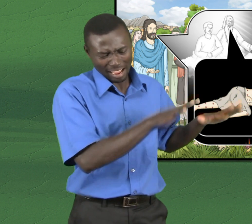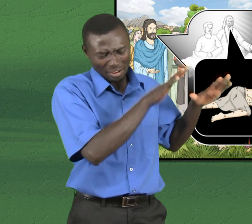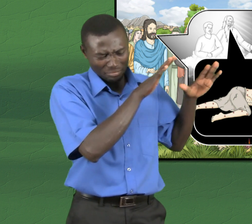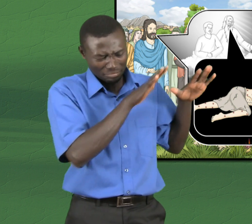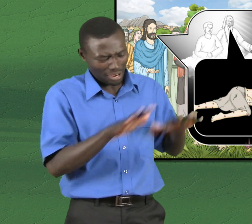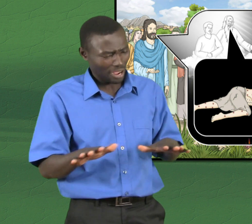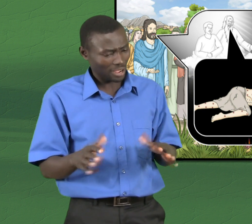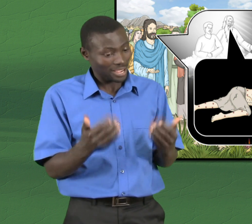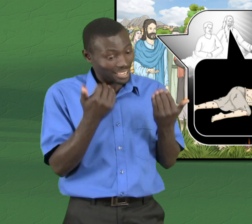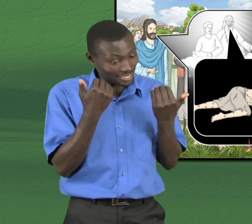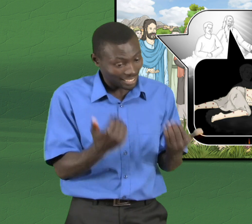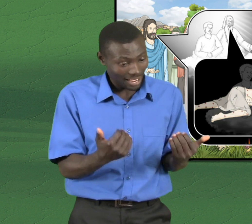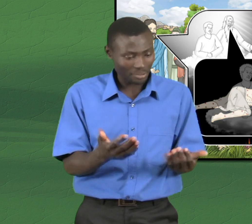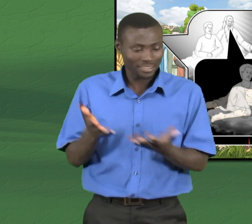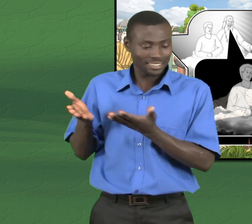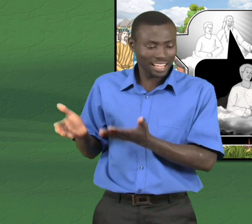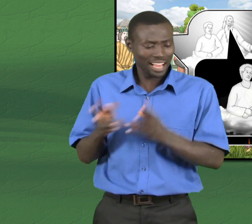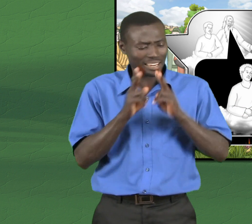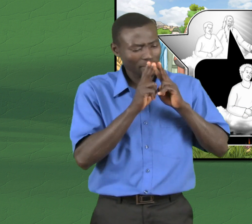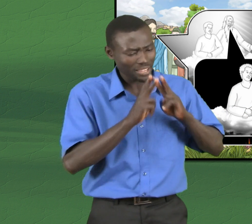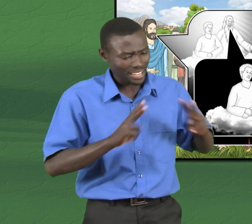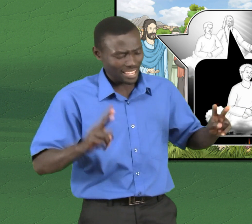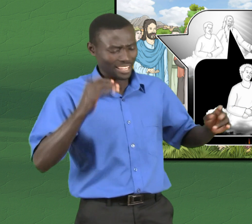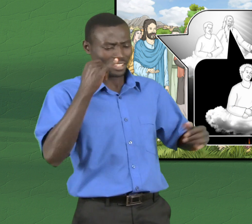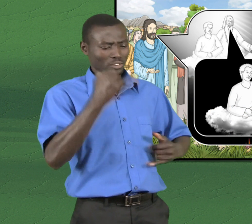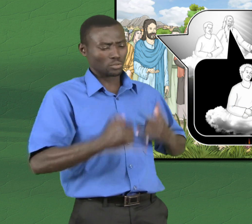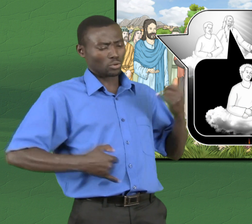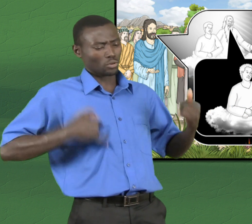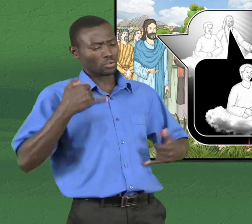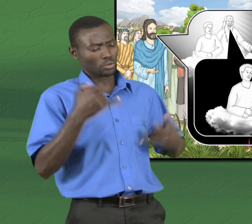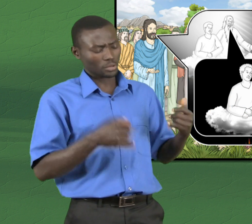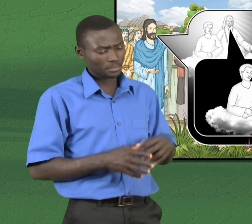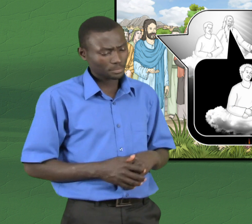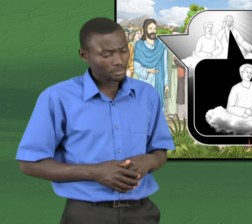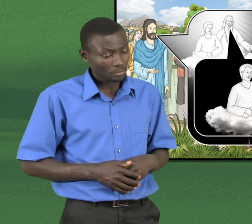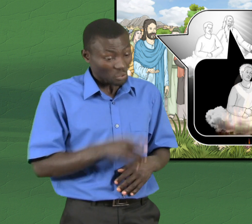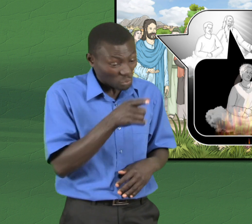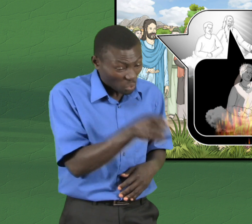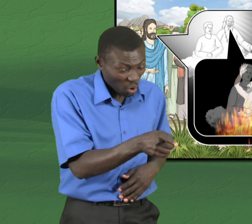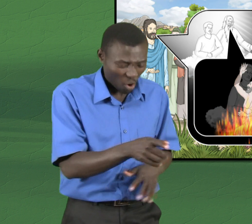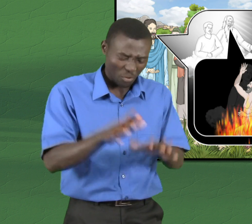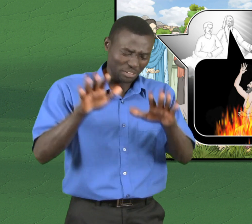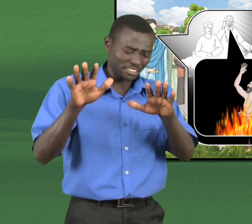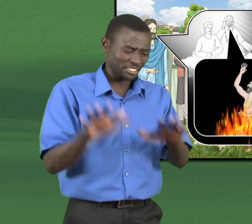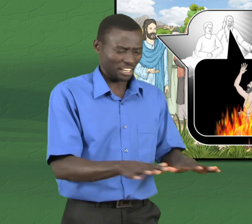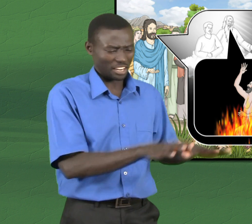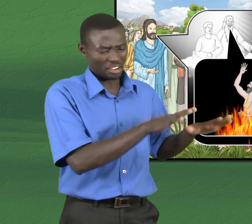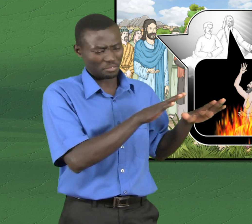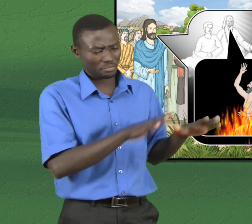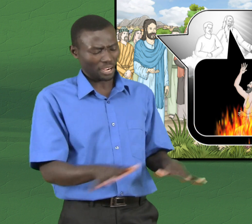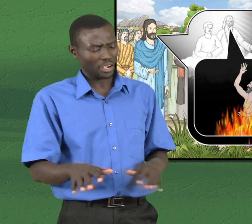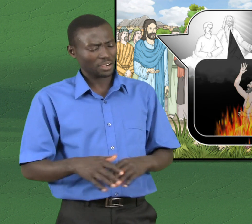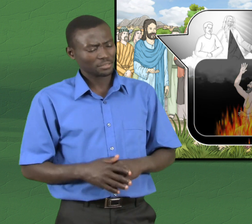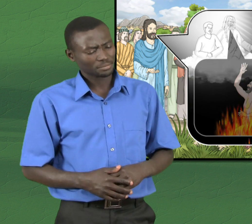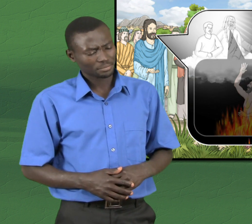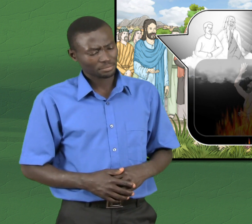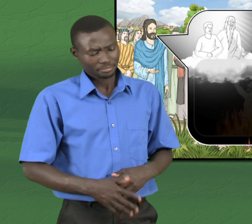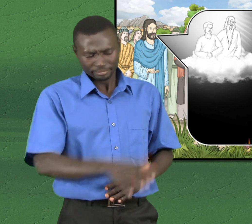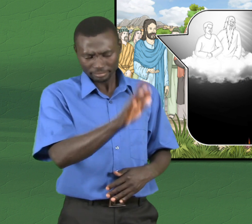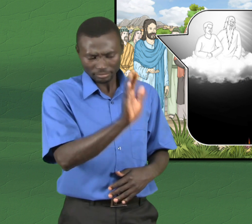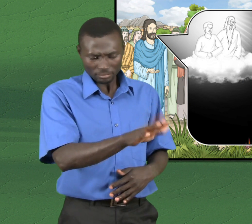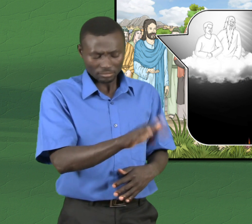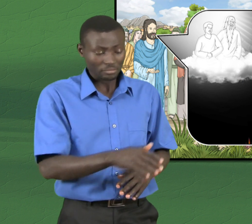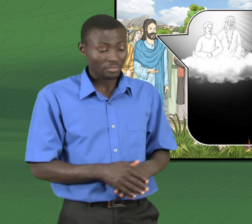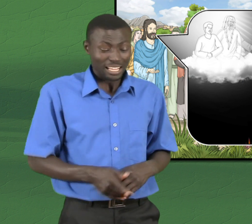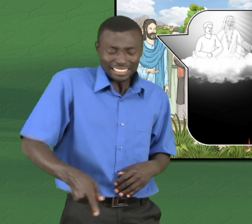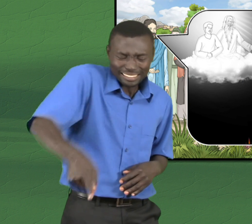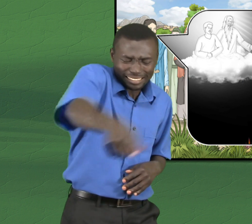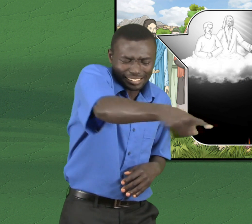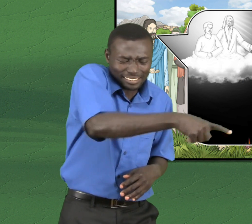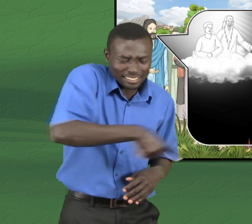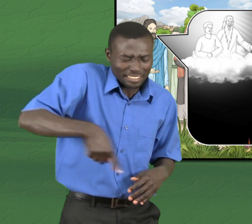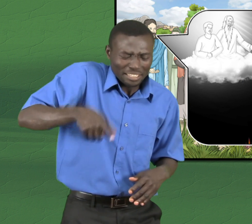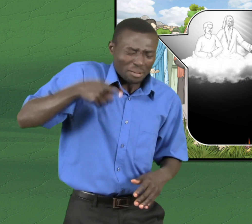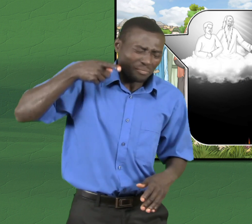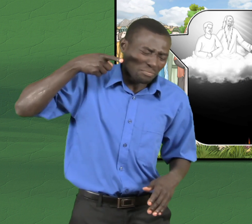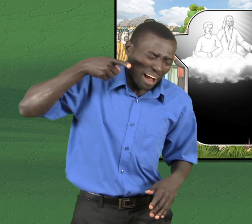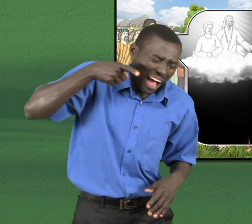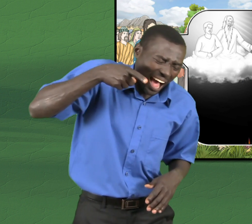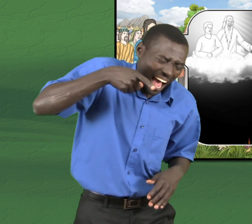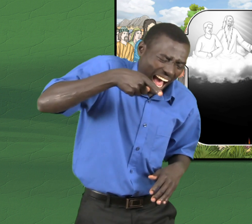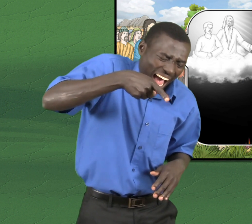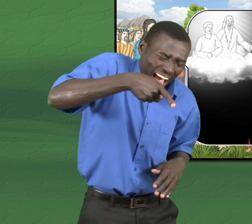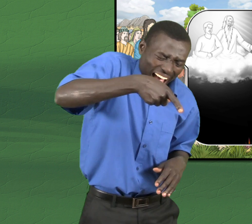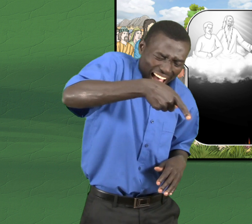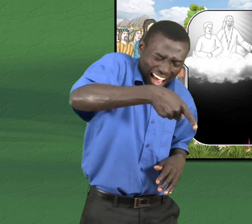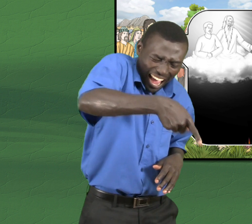But now he is comforted here, while you are in agony.